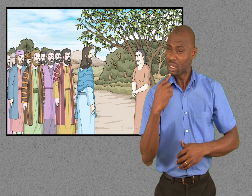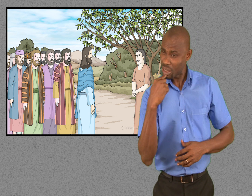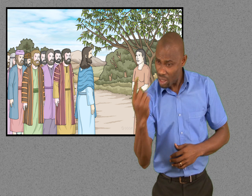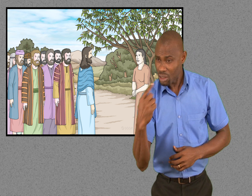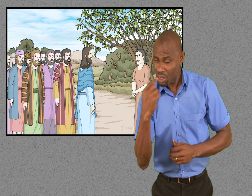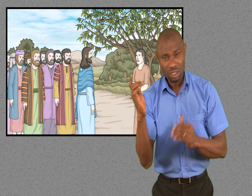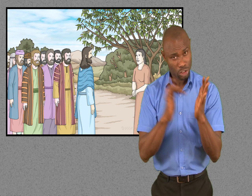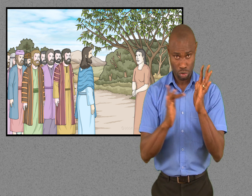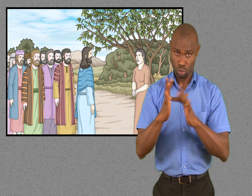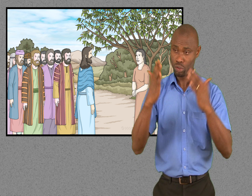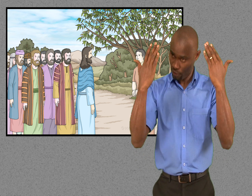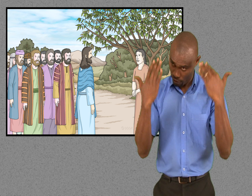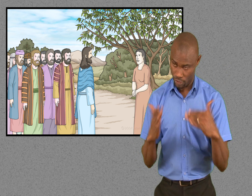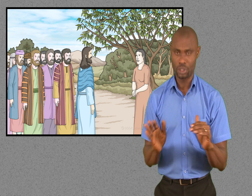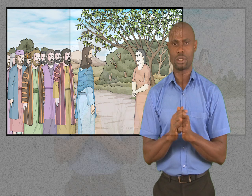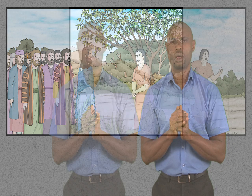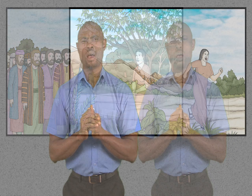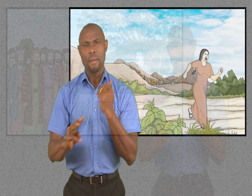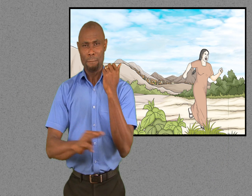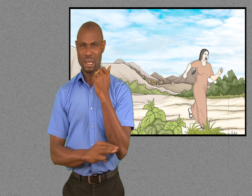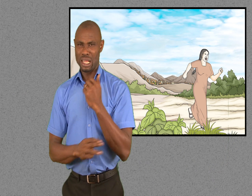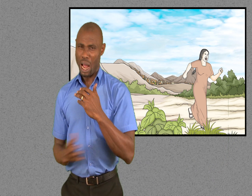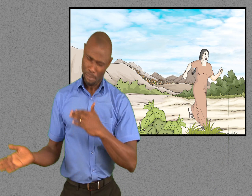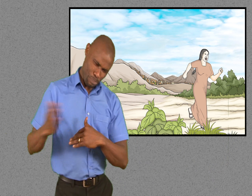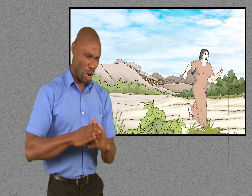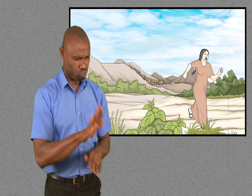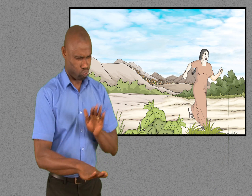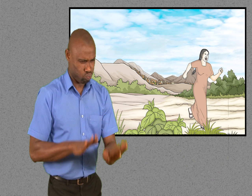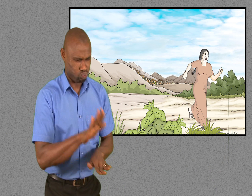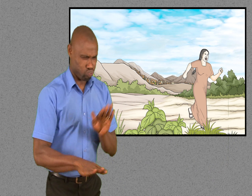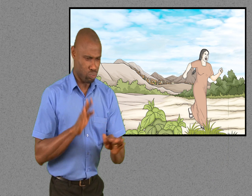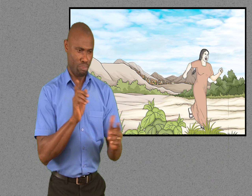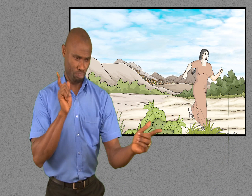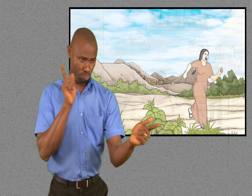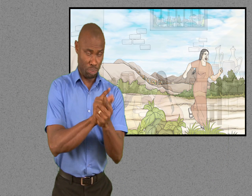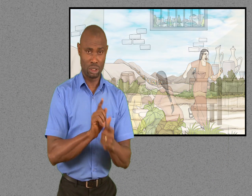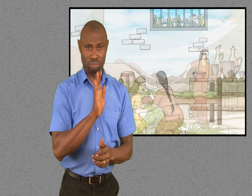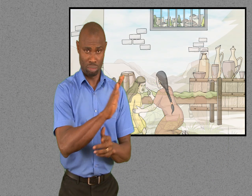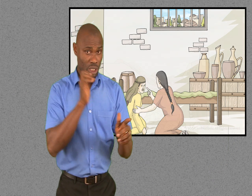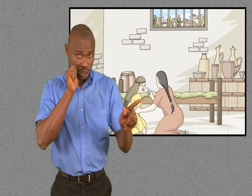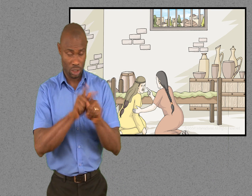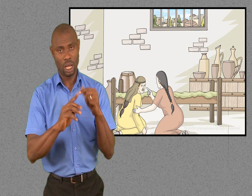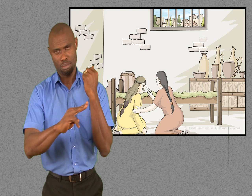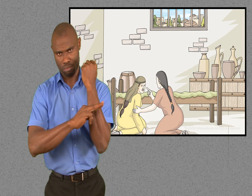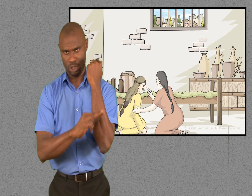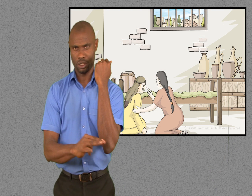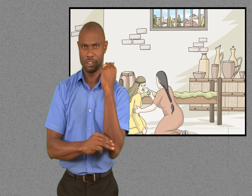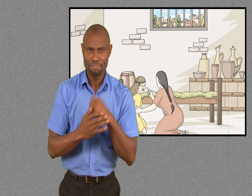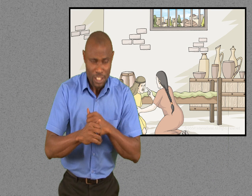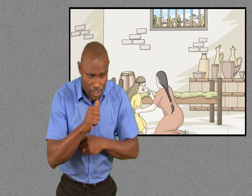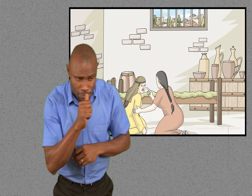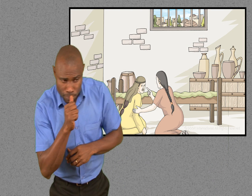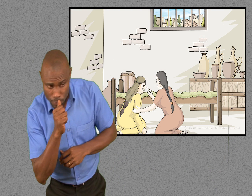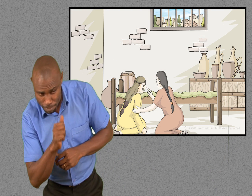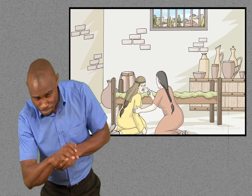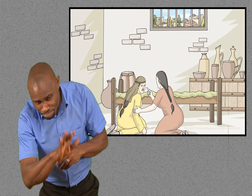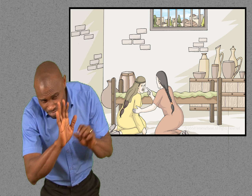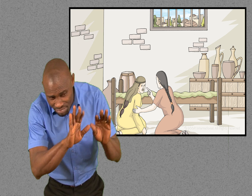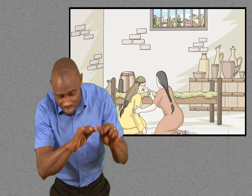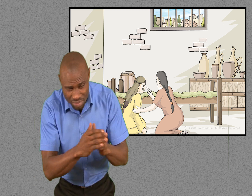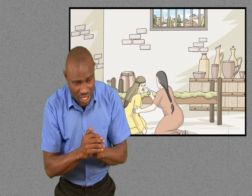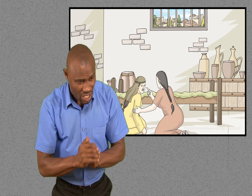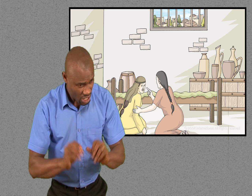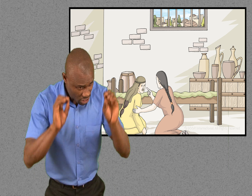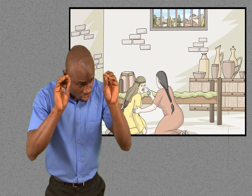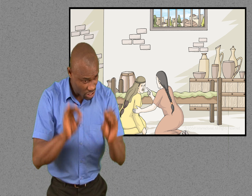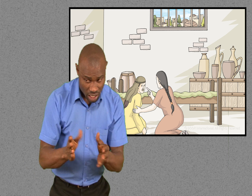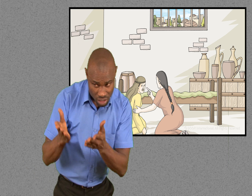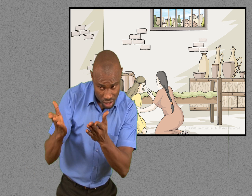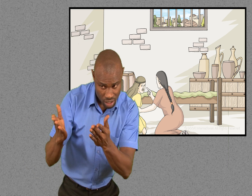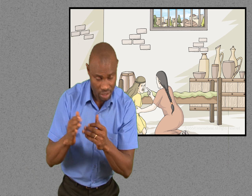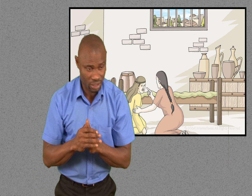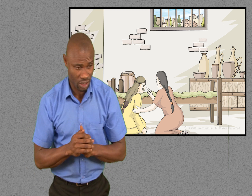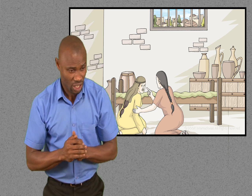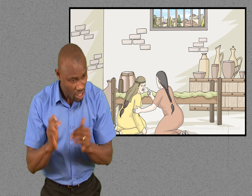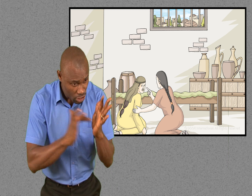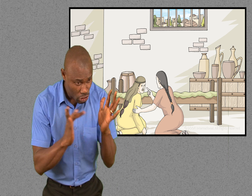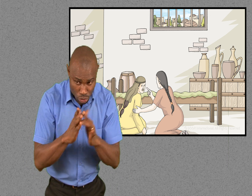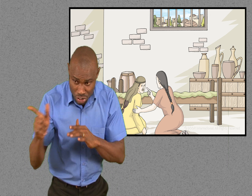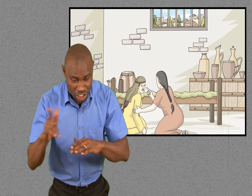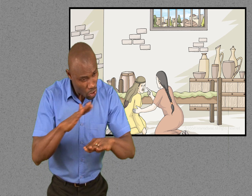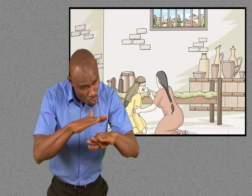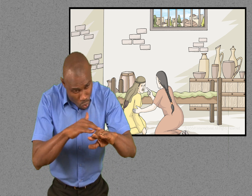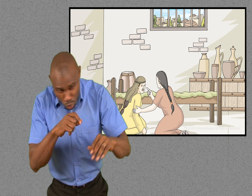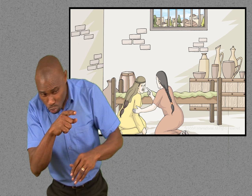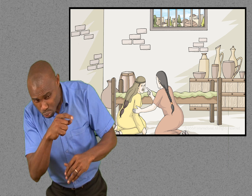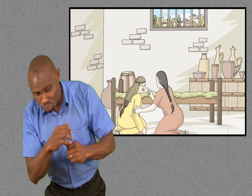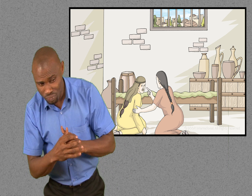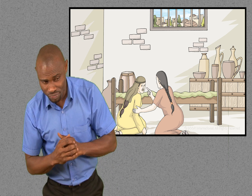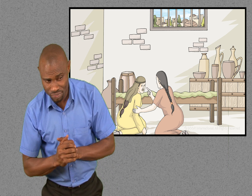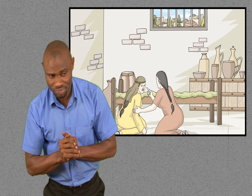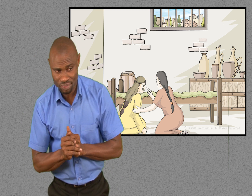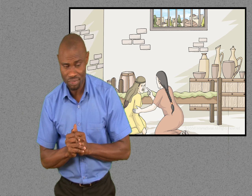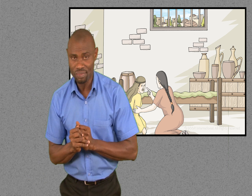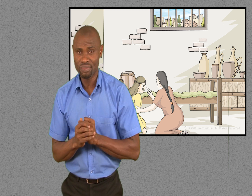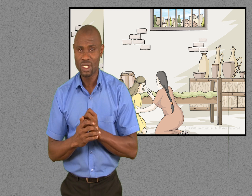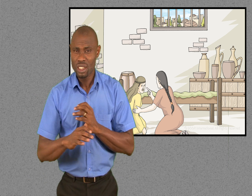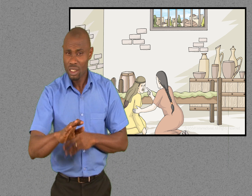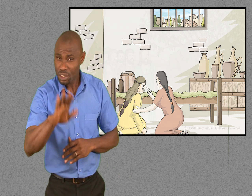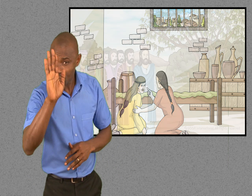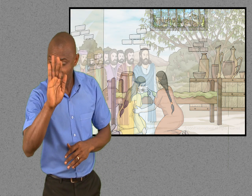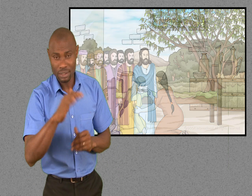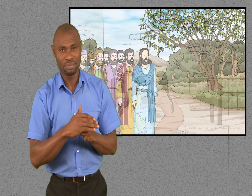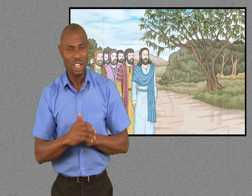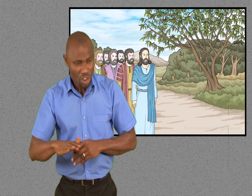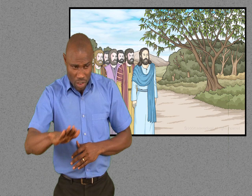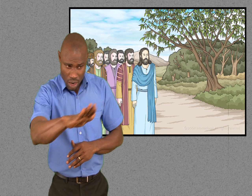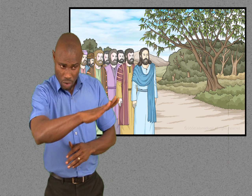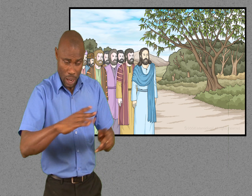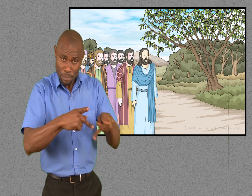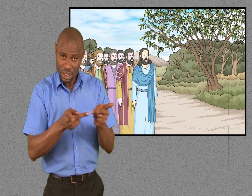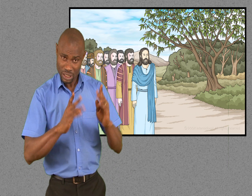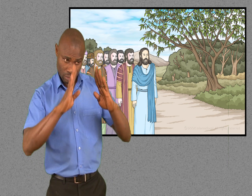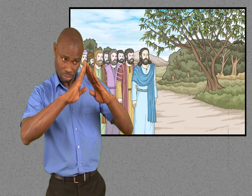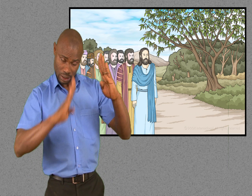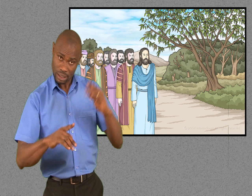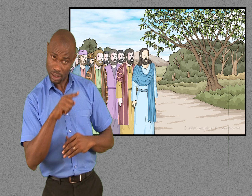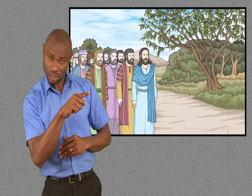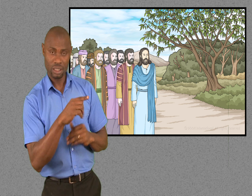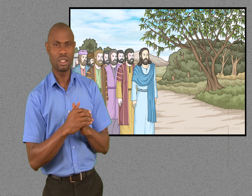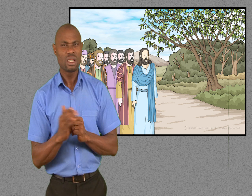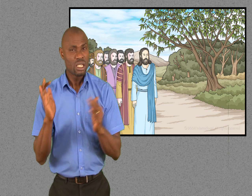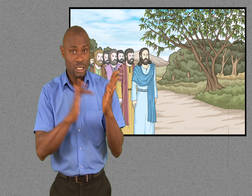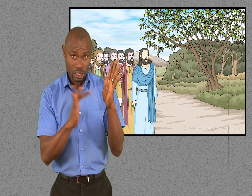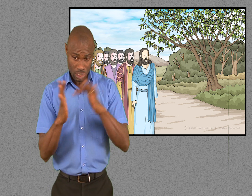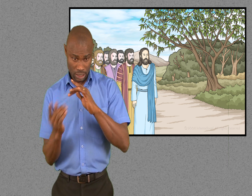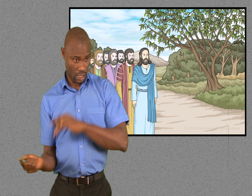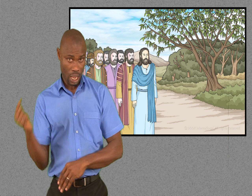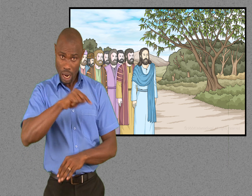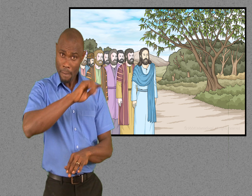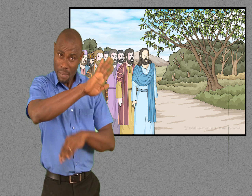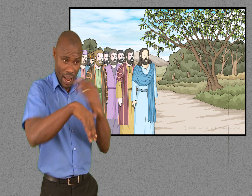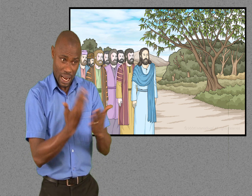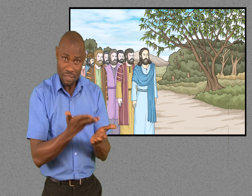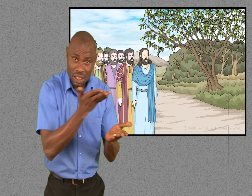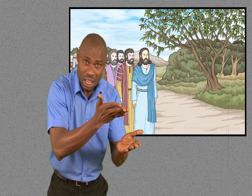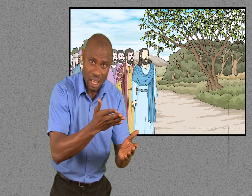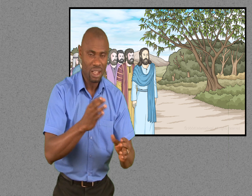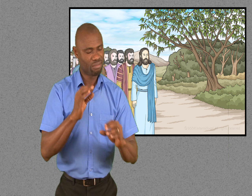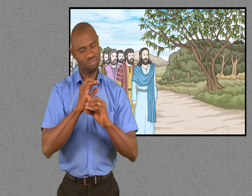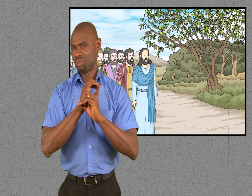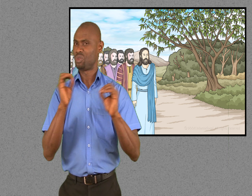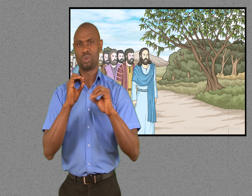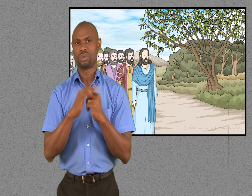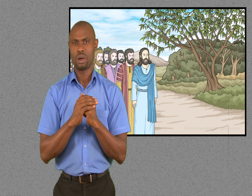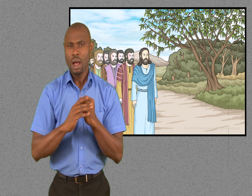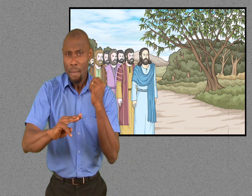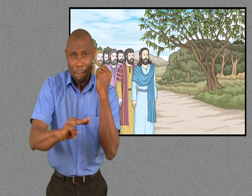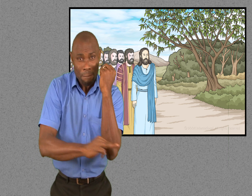After Martha had said this, she went back and called her sister Mary aside to tell her, “The Teacher is here and is asking for you.”